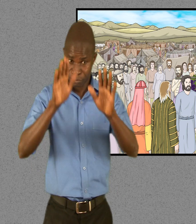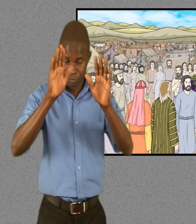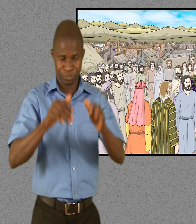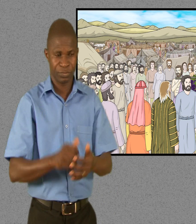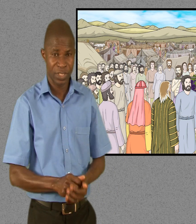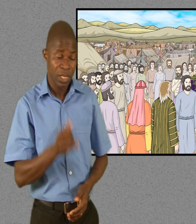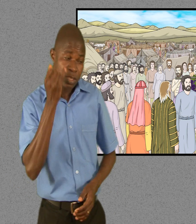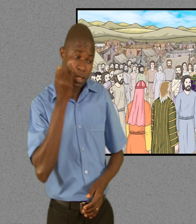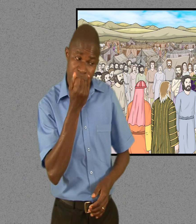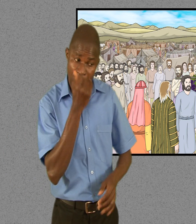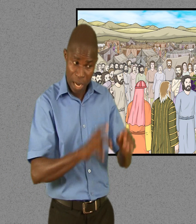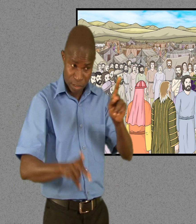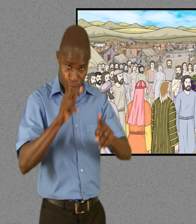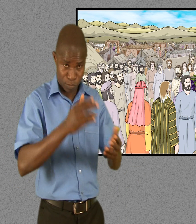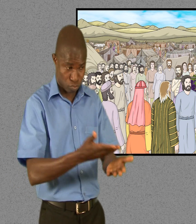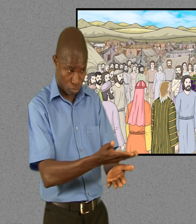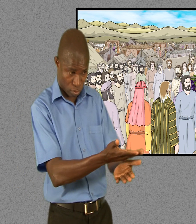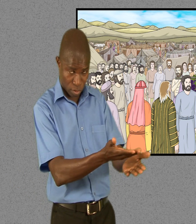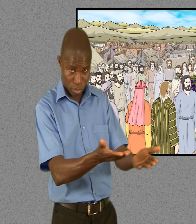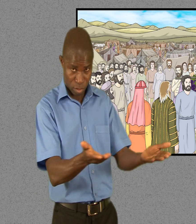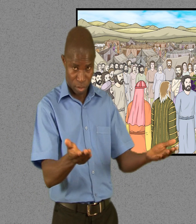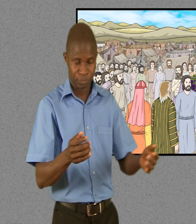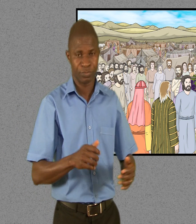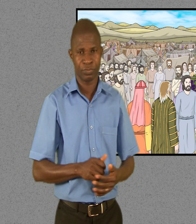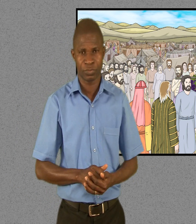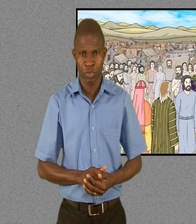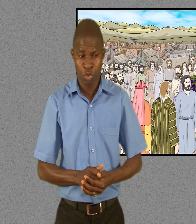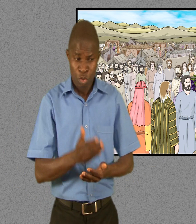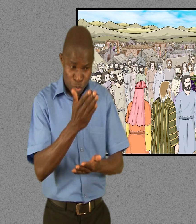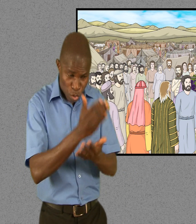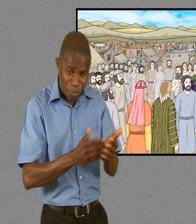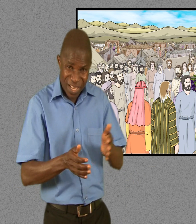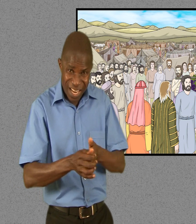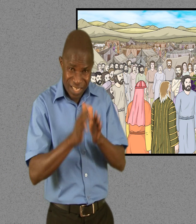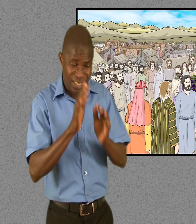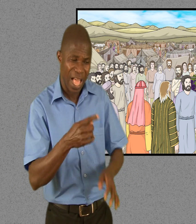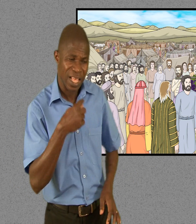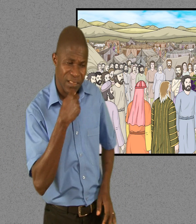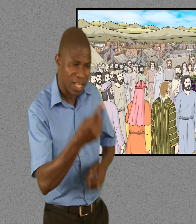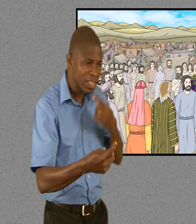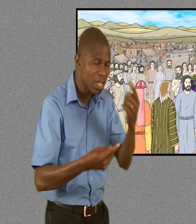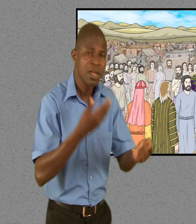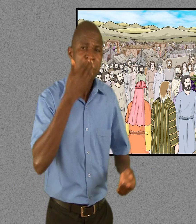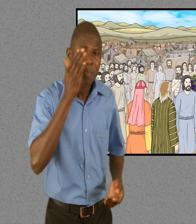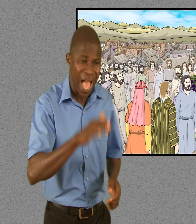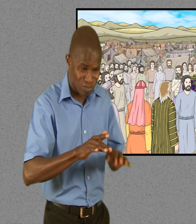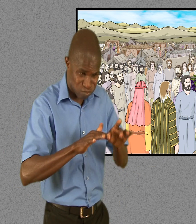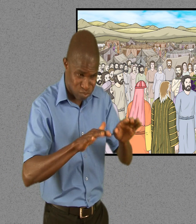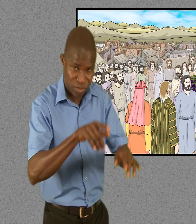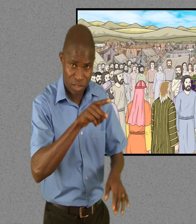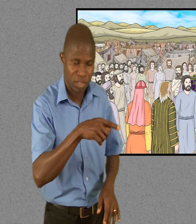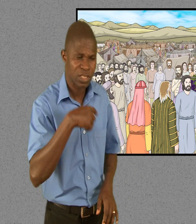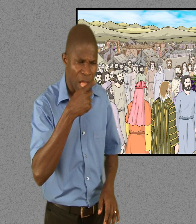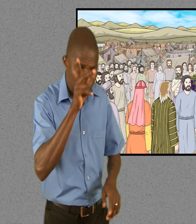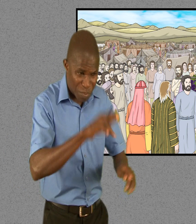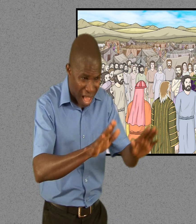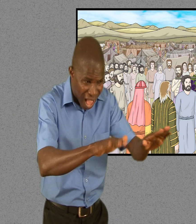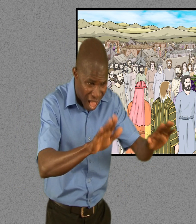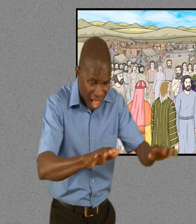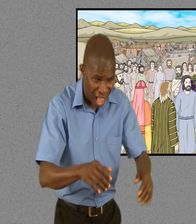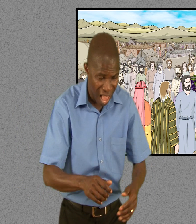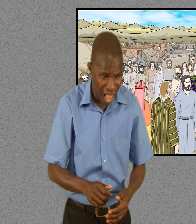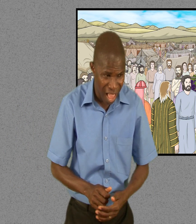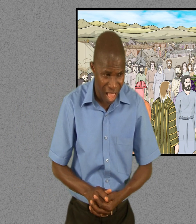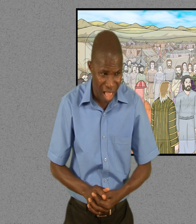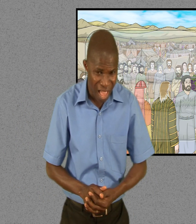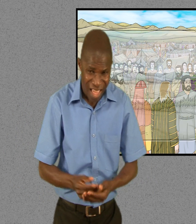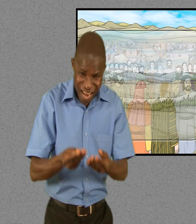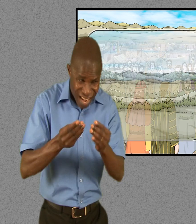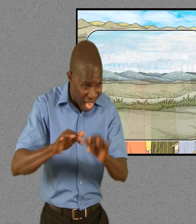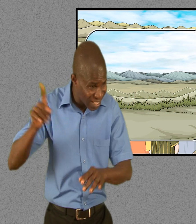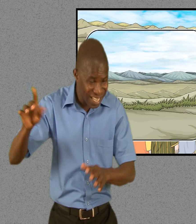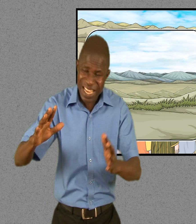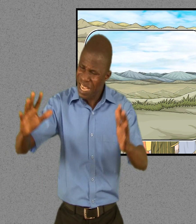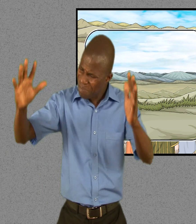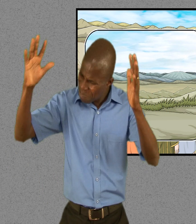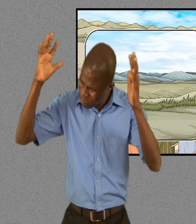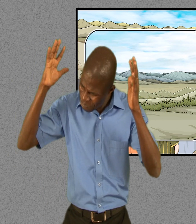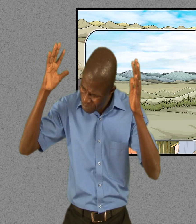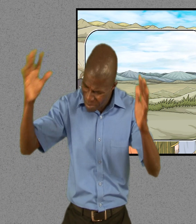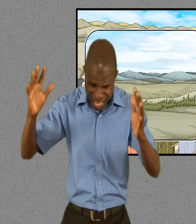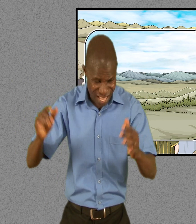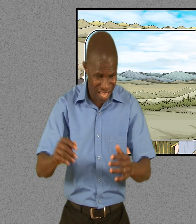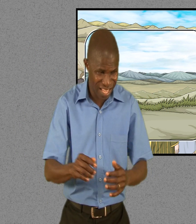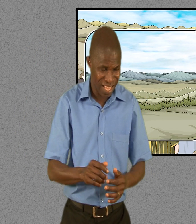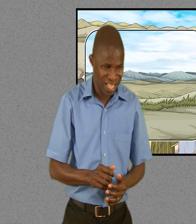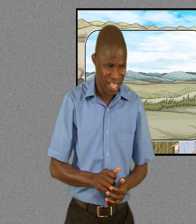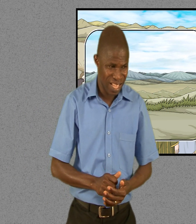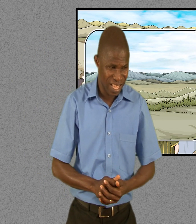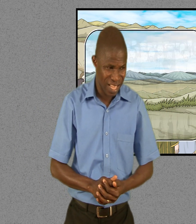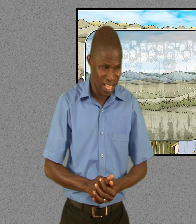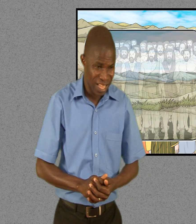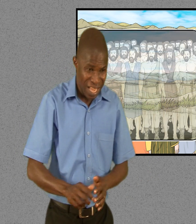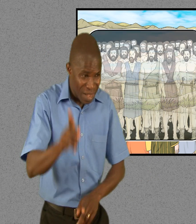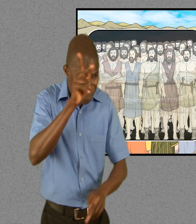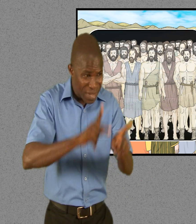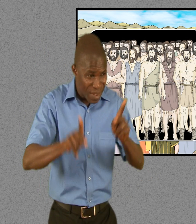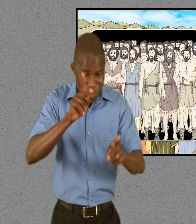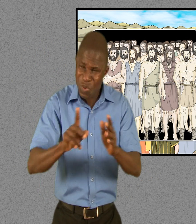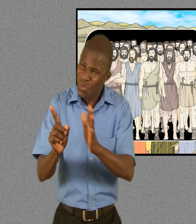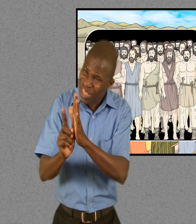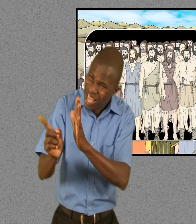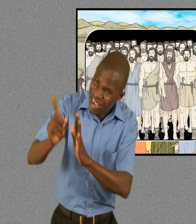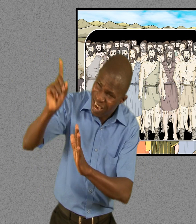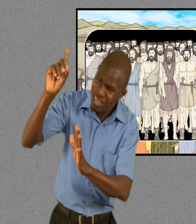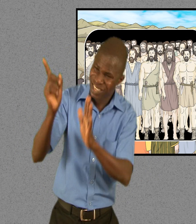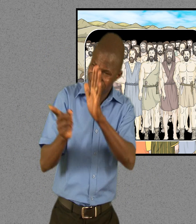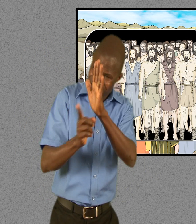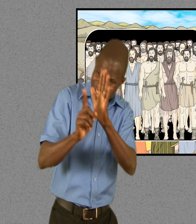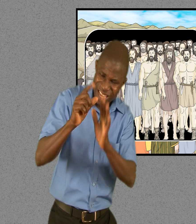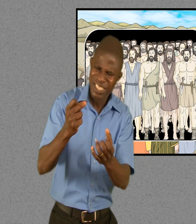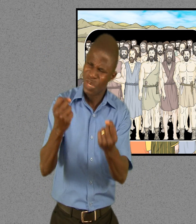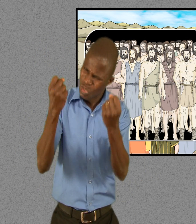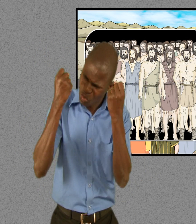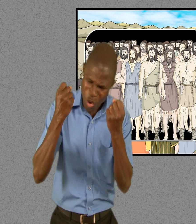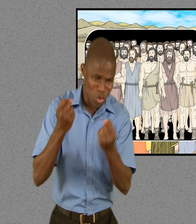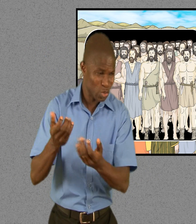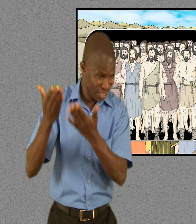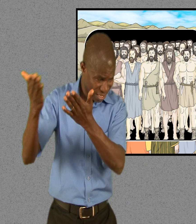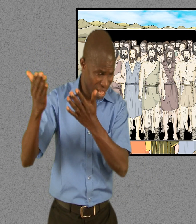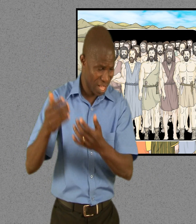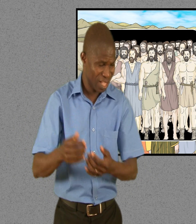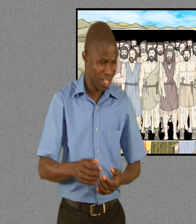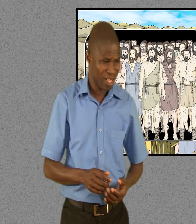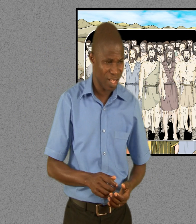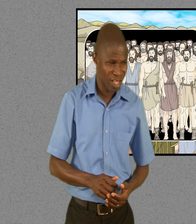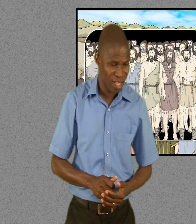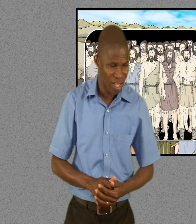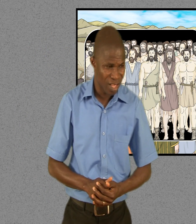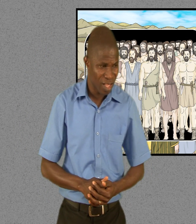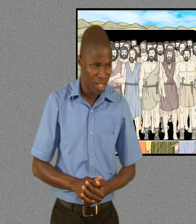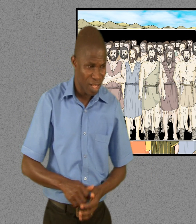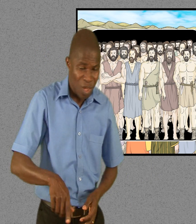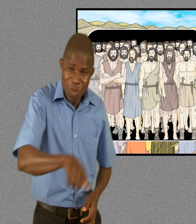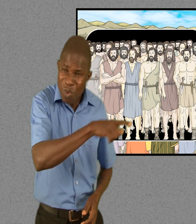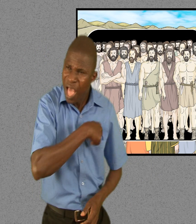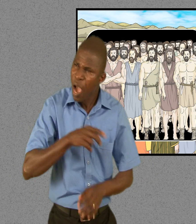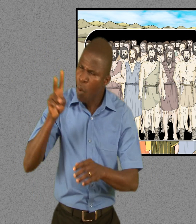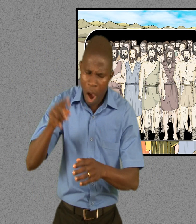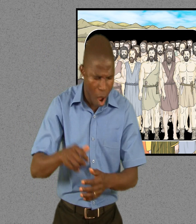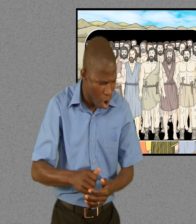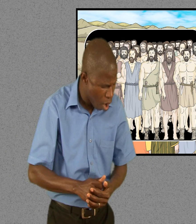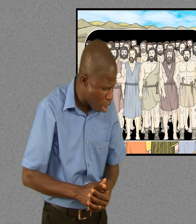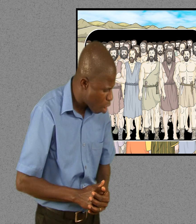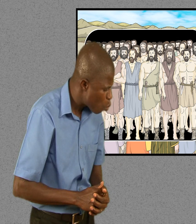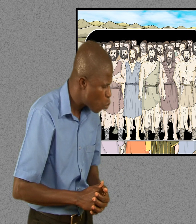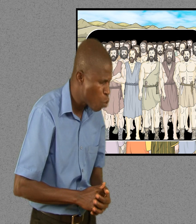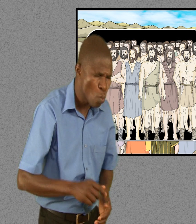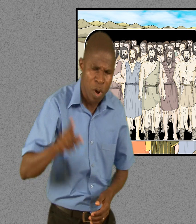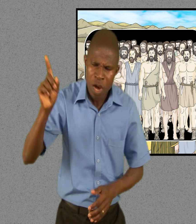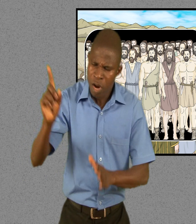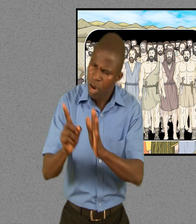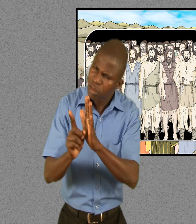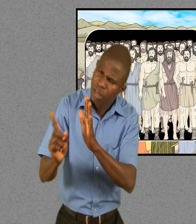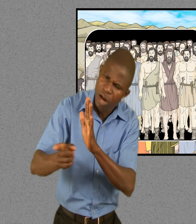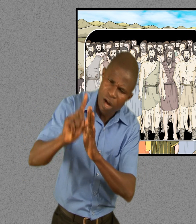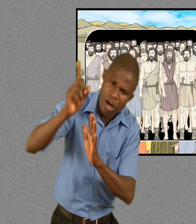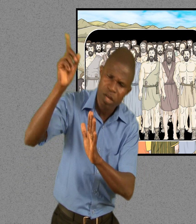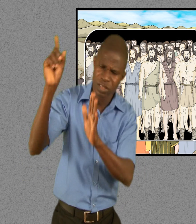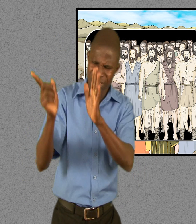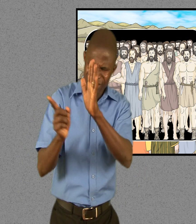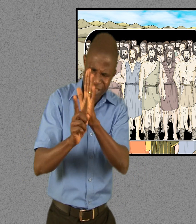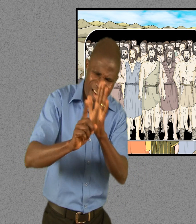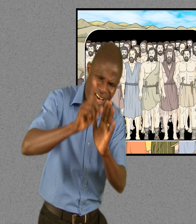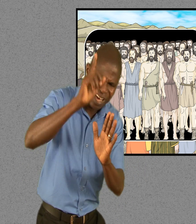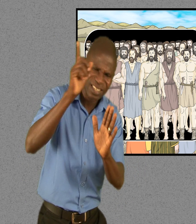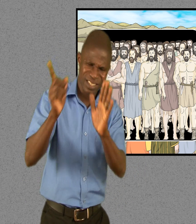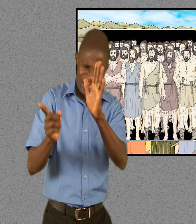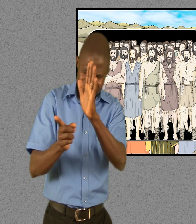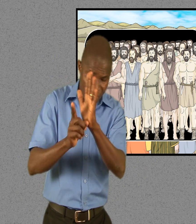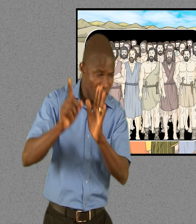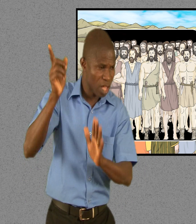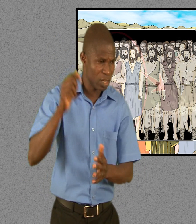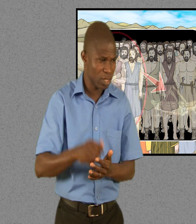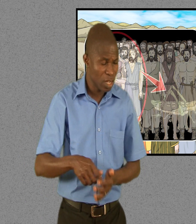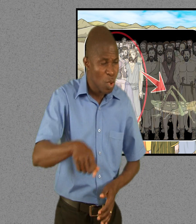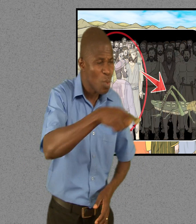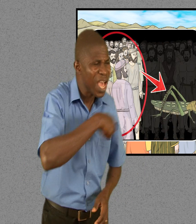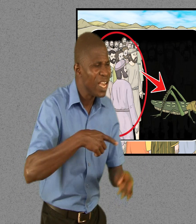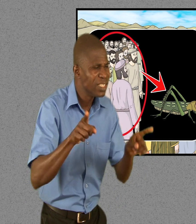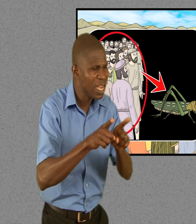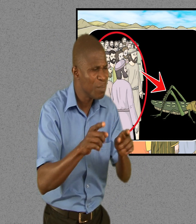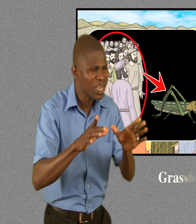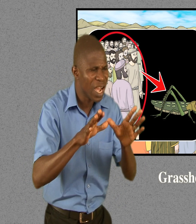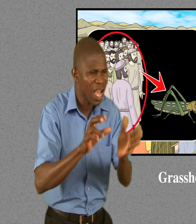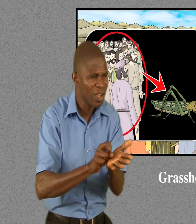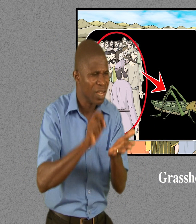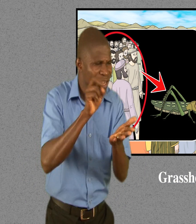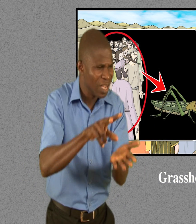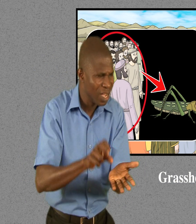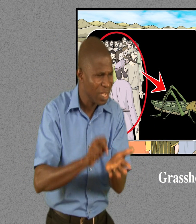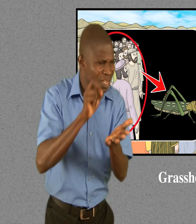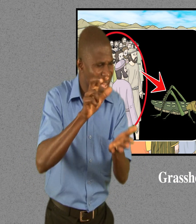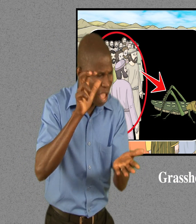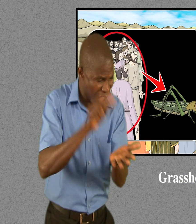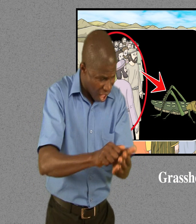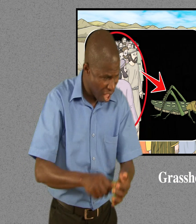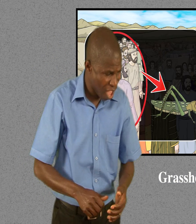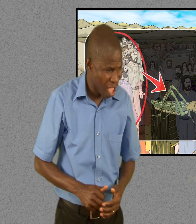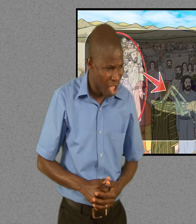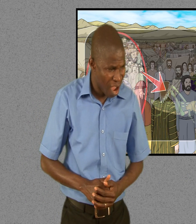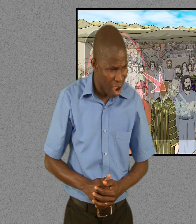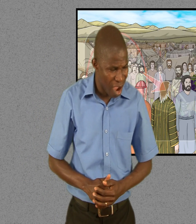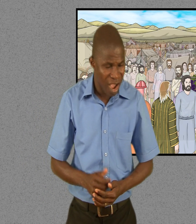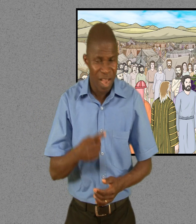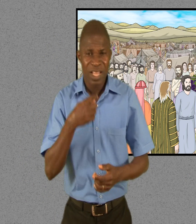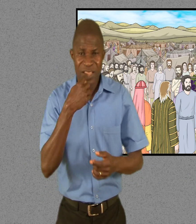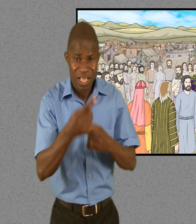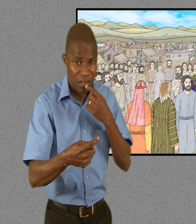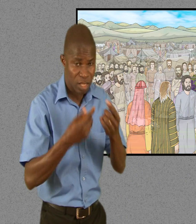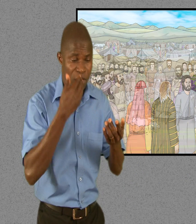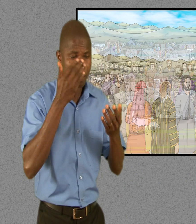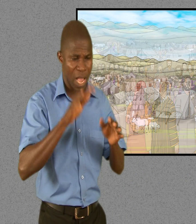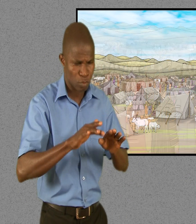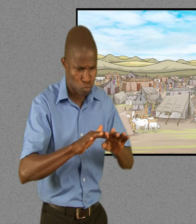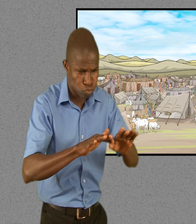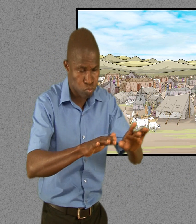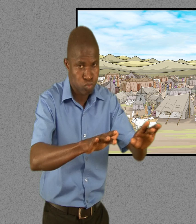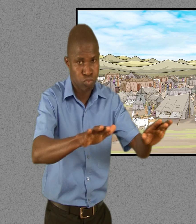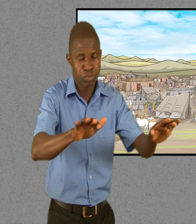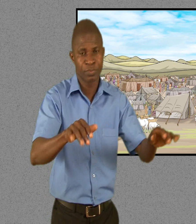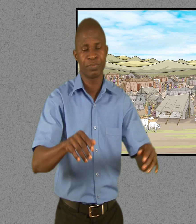We seemed like grasshoppers in our own sight, and we must have seemed the same to them!”